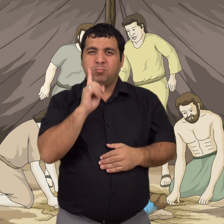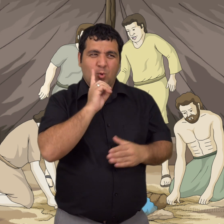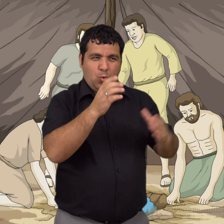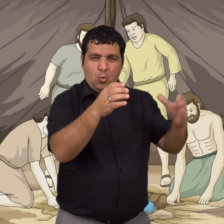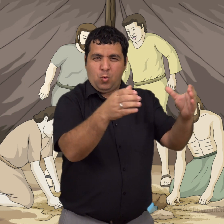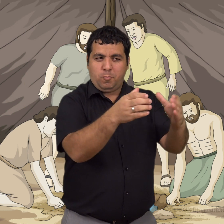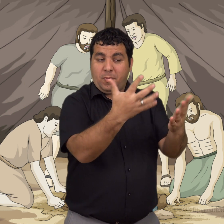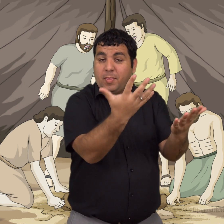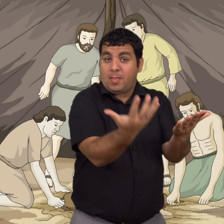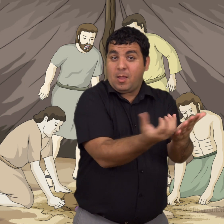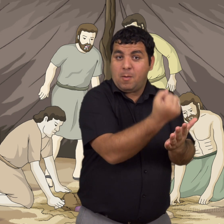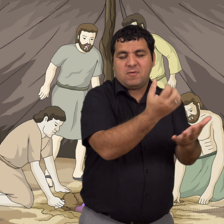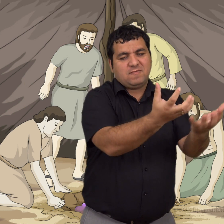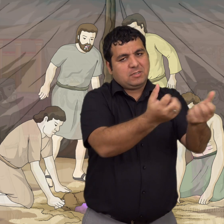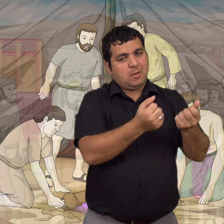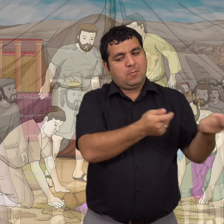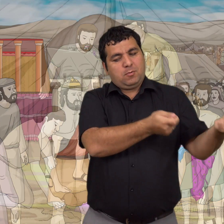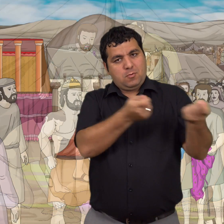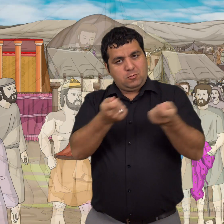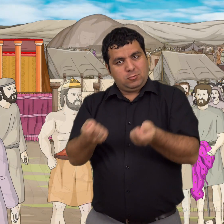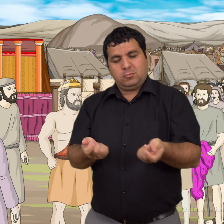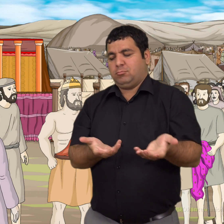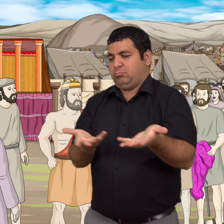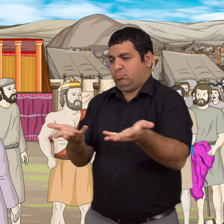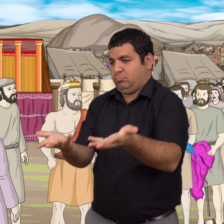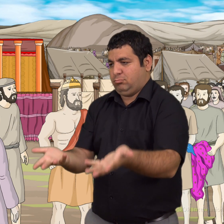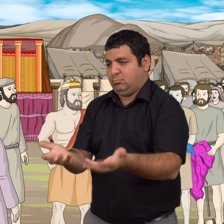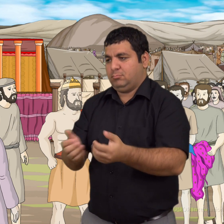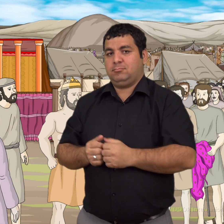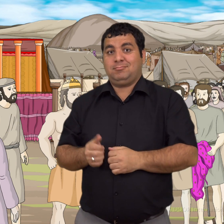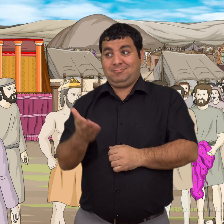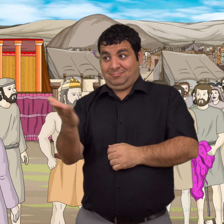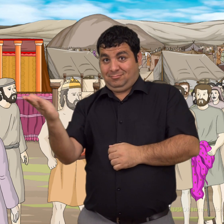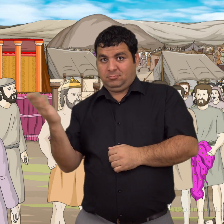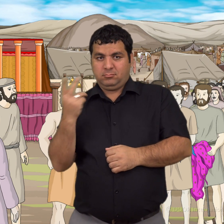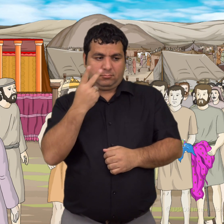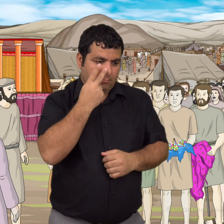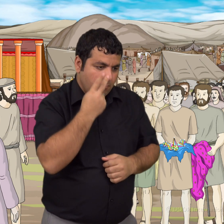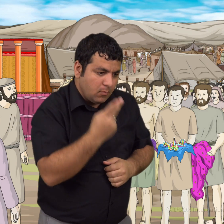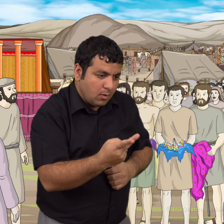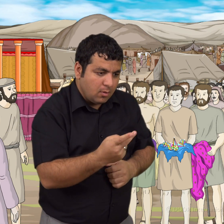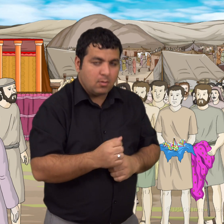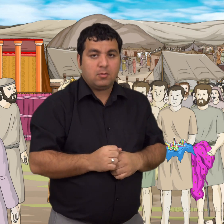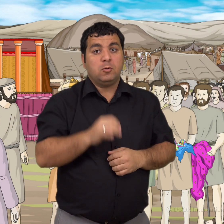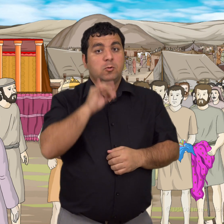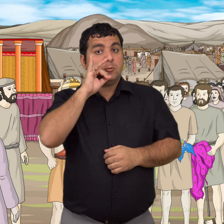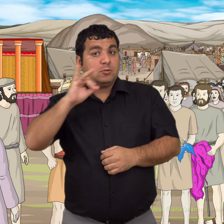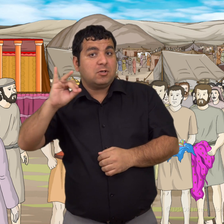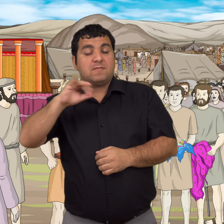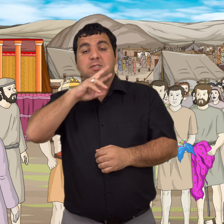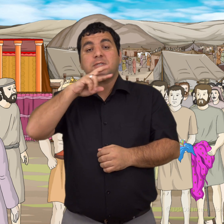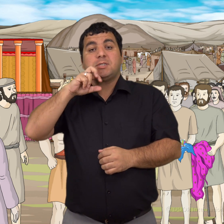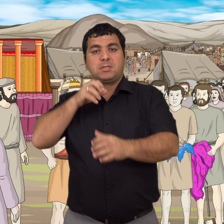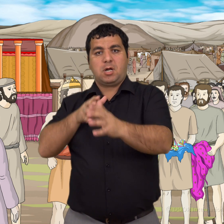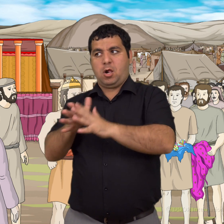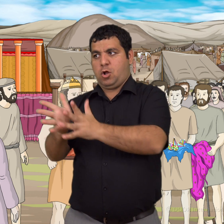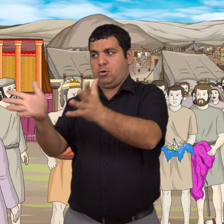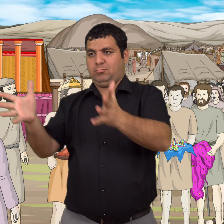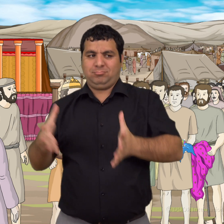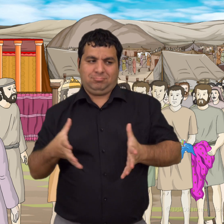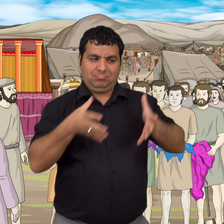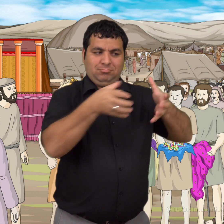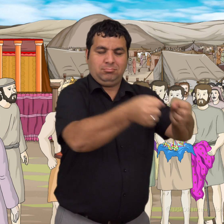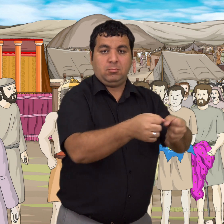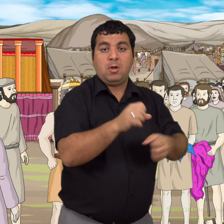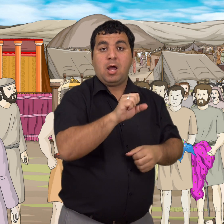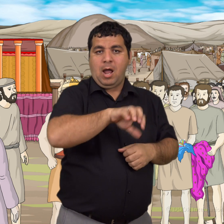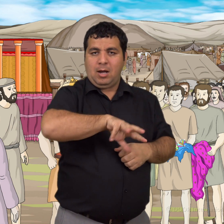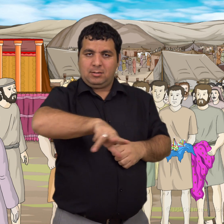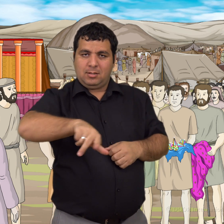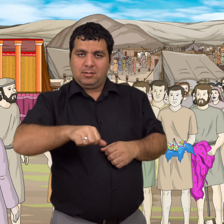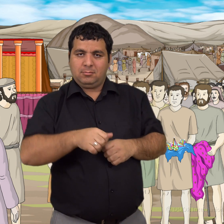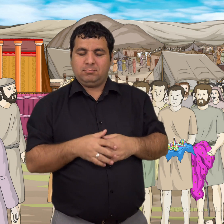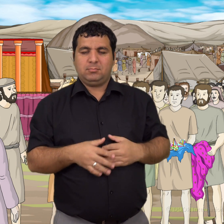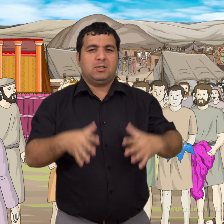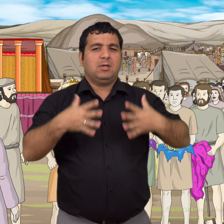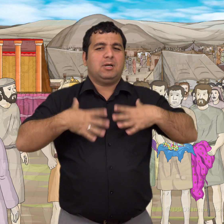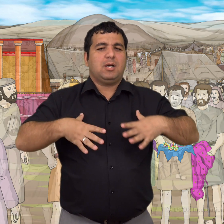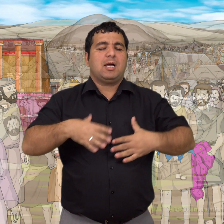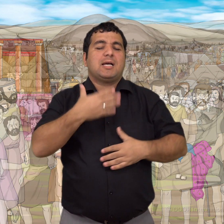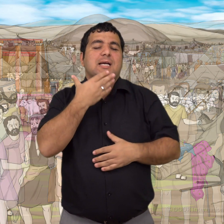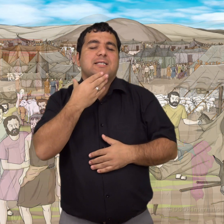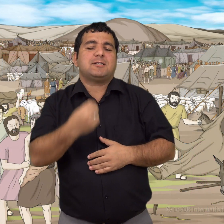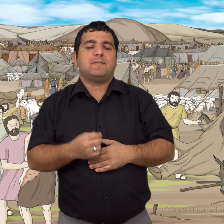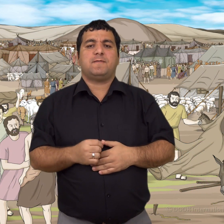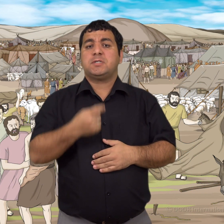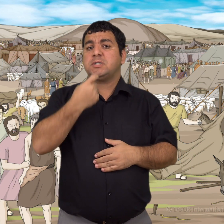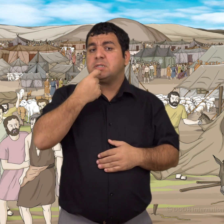They took the things from inside the tent, brought them to Joshua and all the Israelites, and spread them out before the LORD.